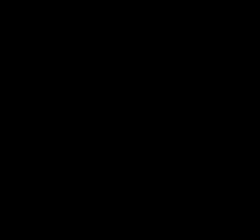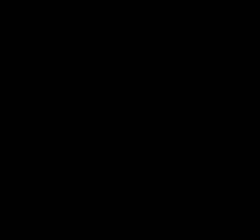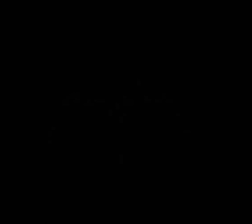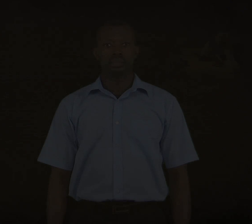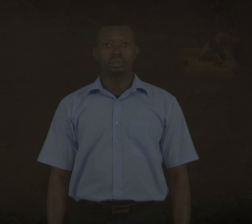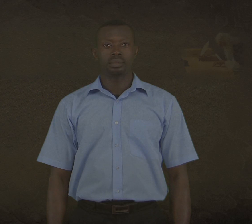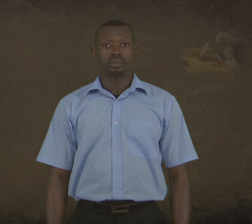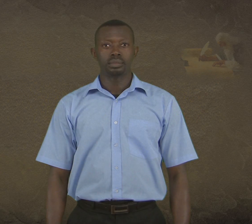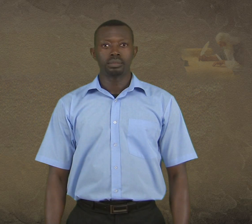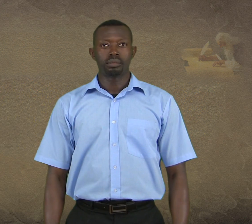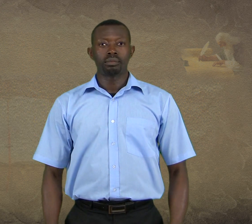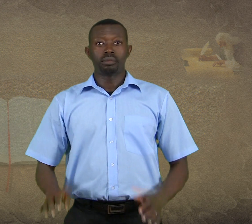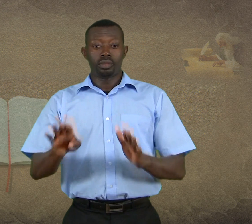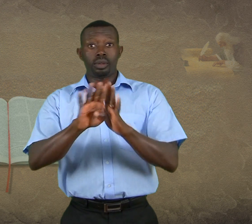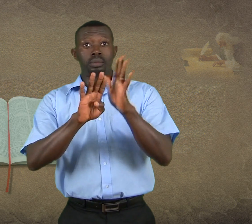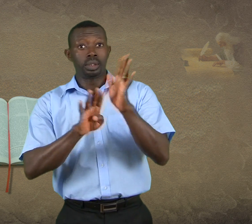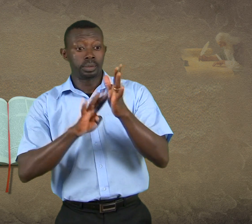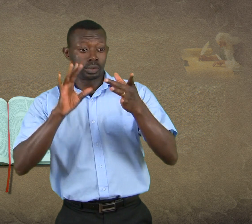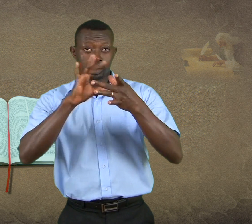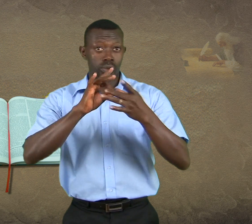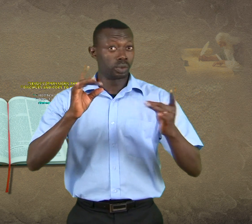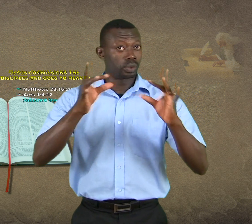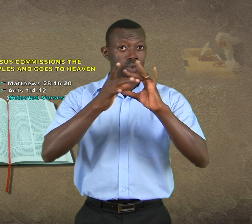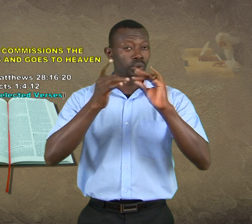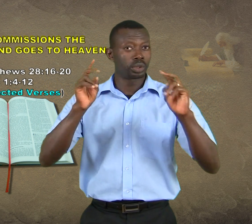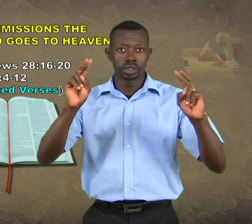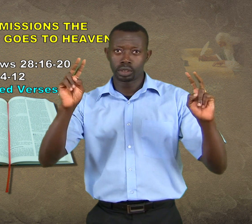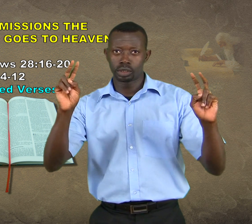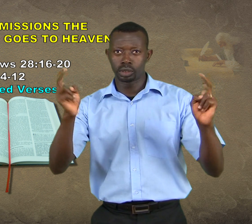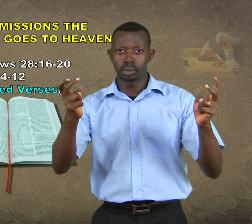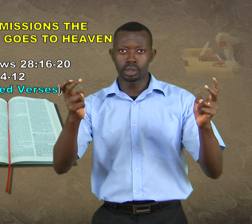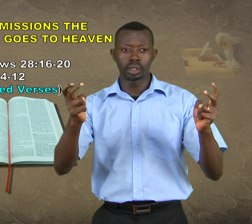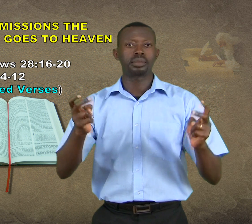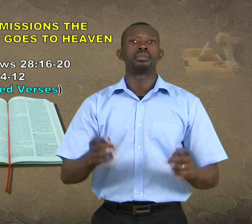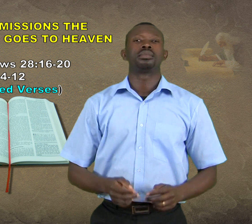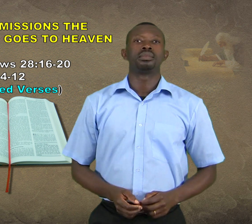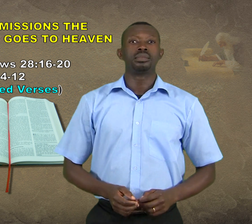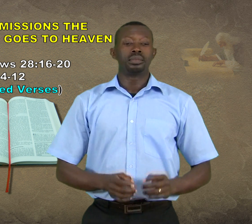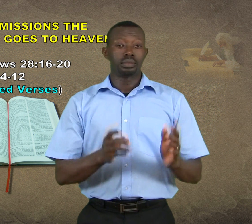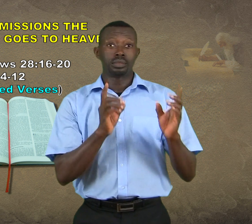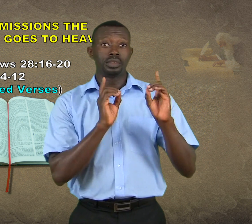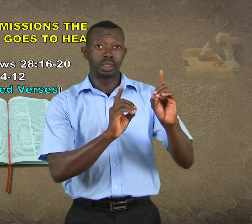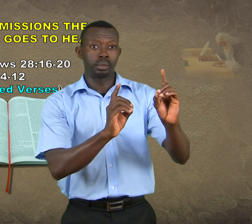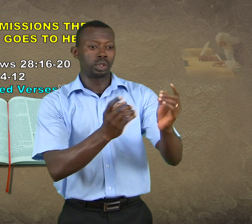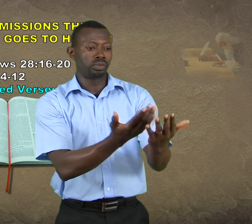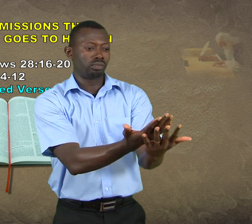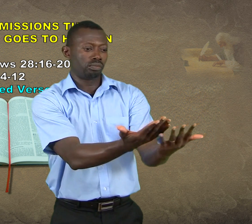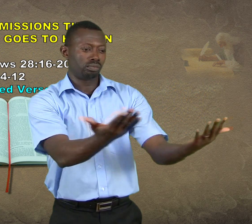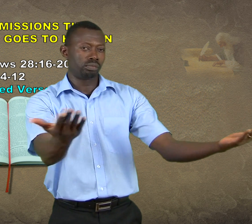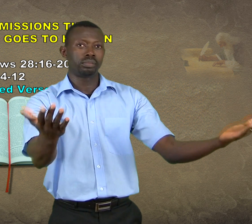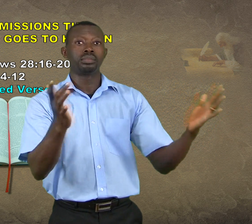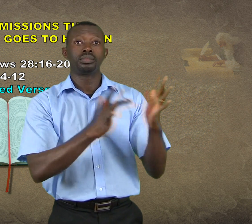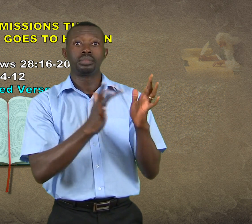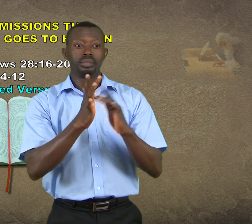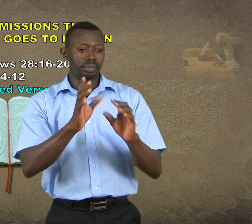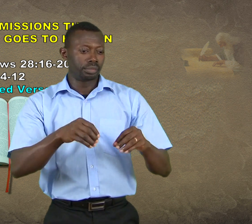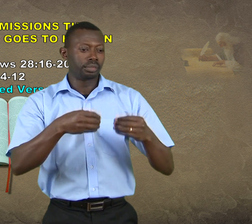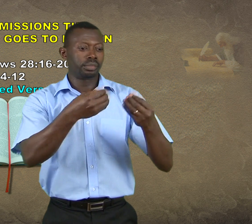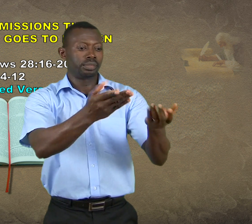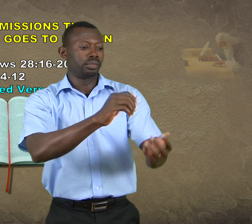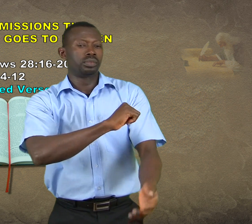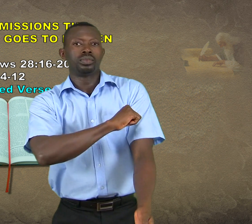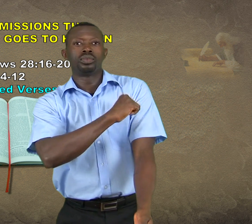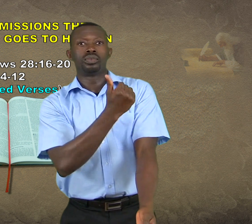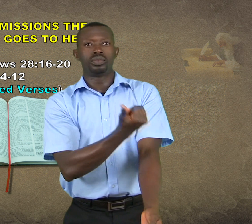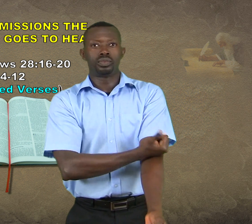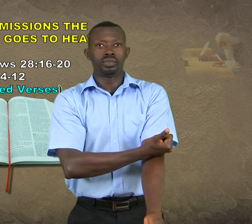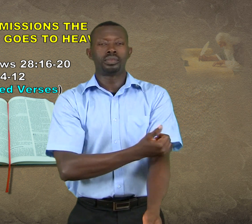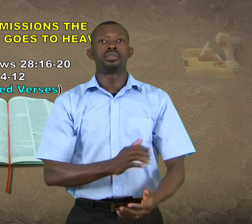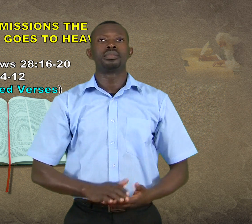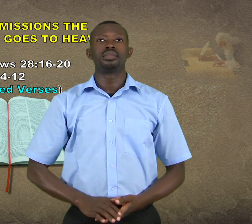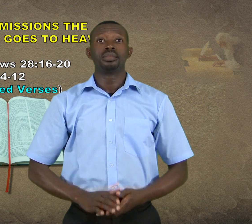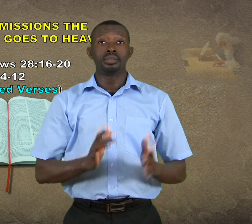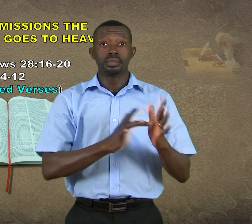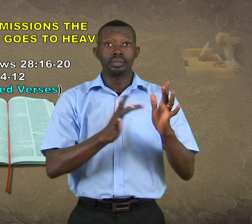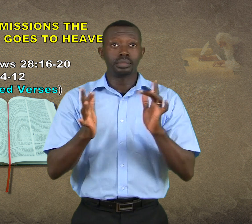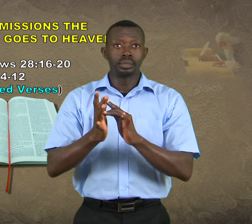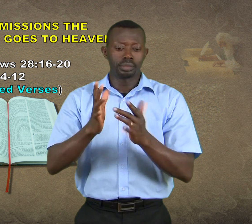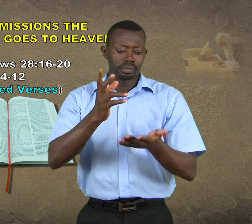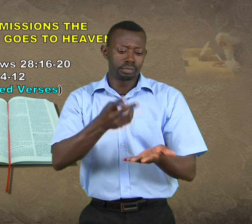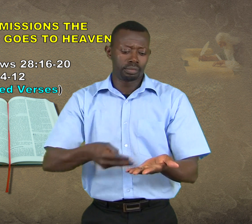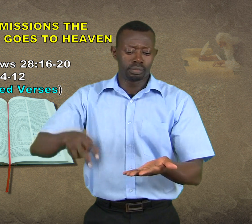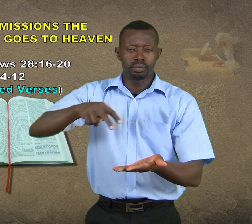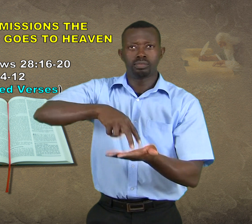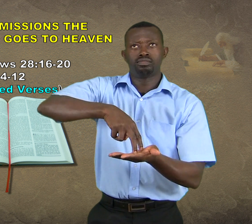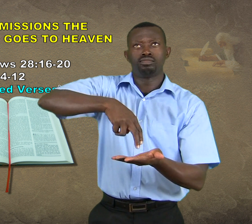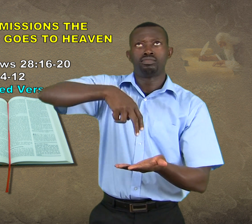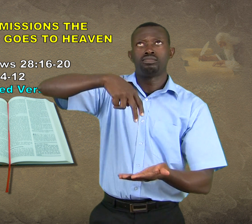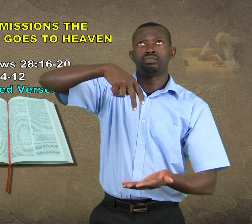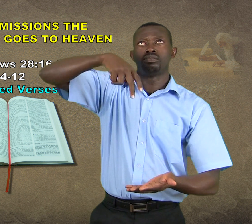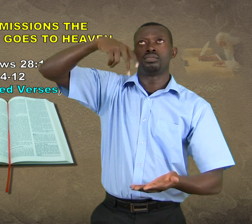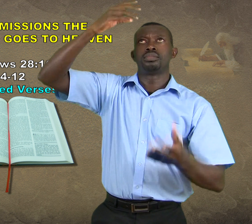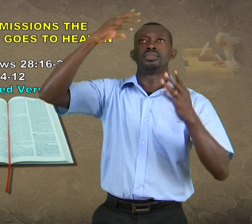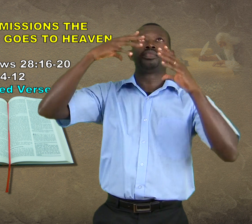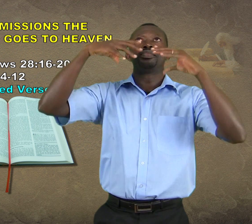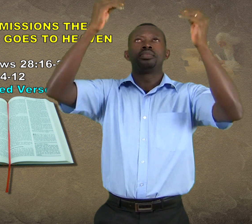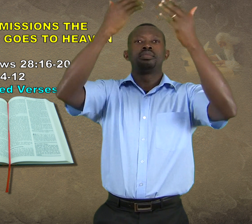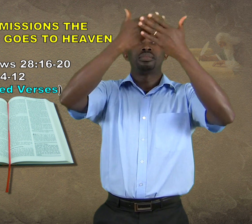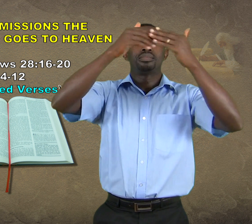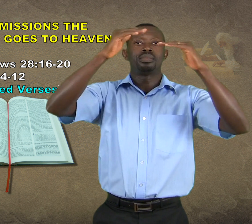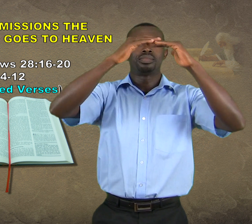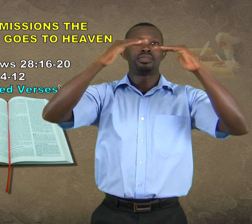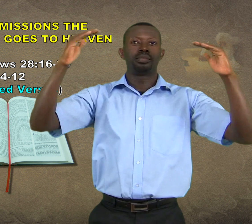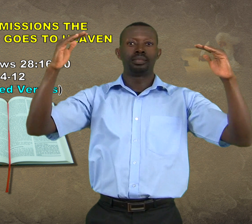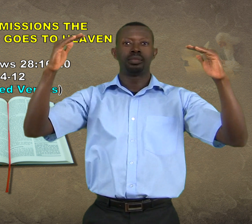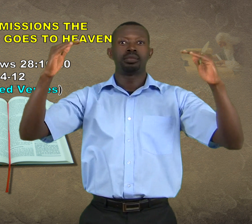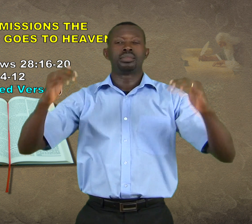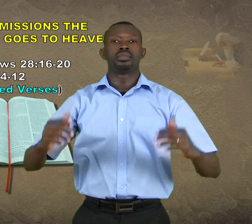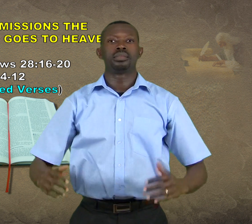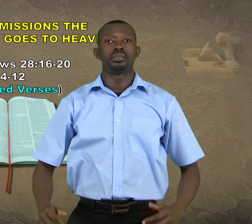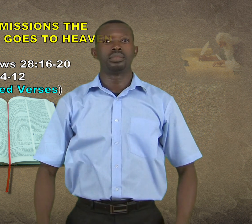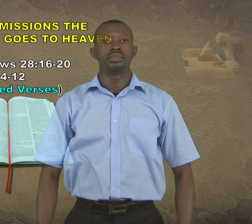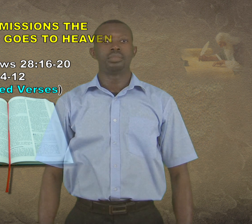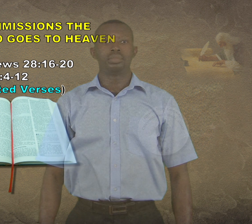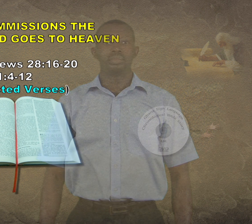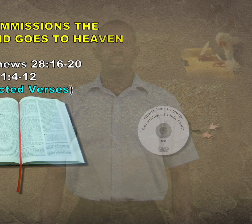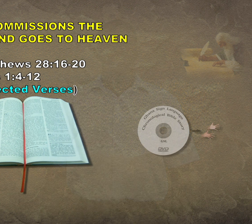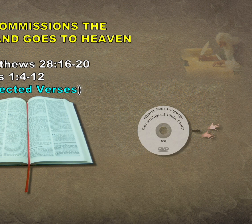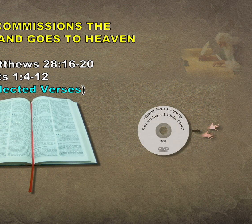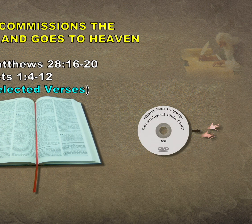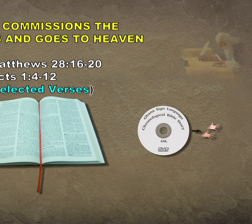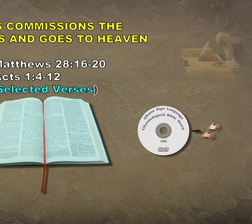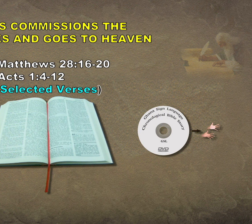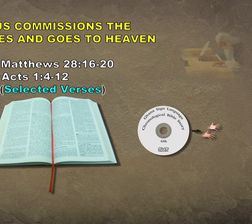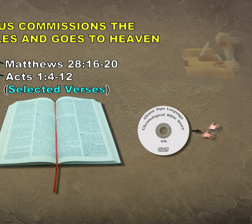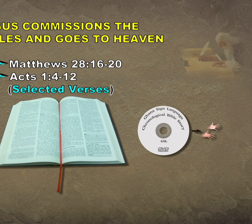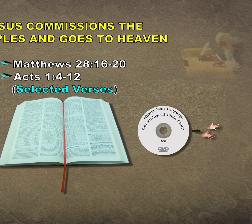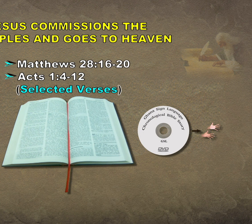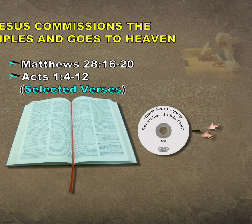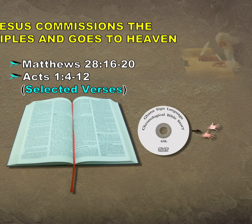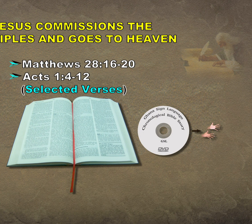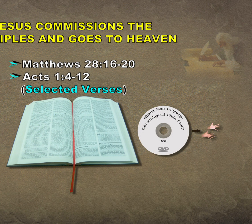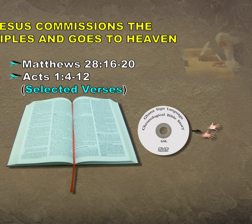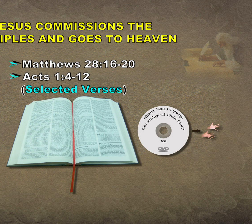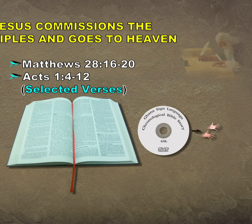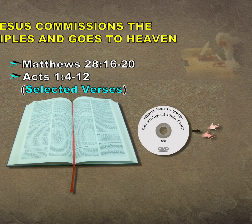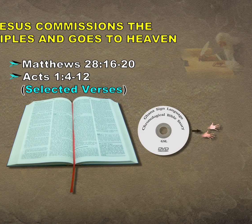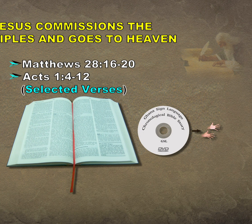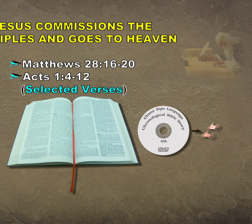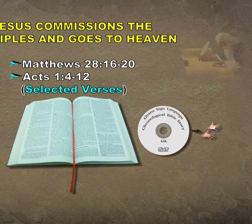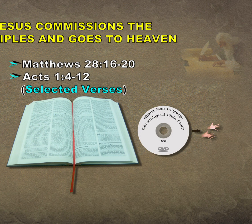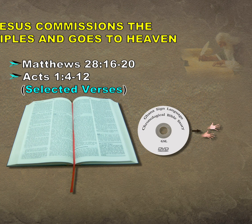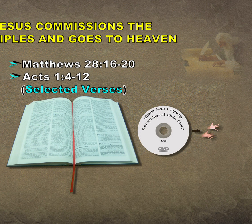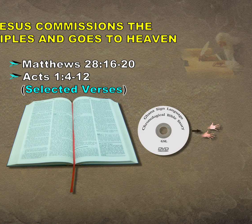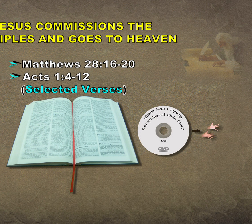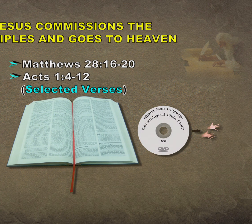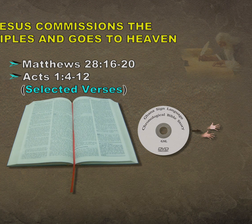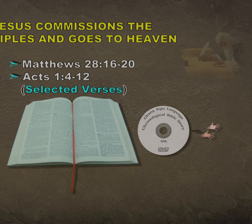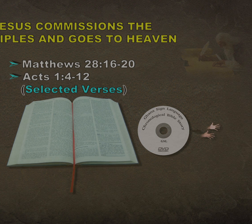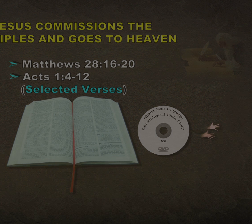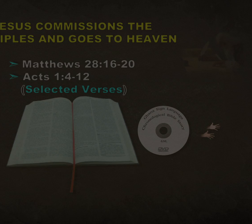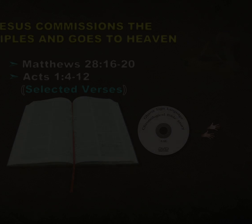Jesus commissions the disciples and goes to heaven